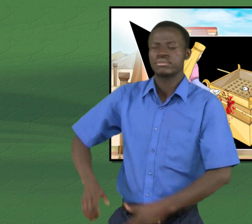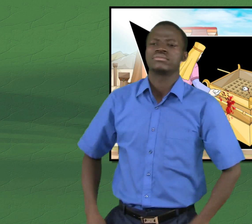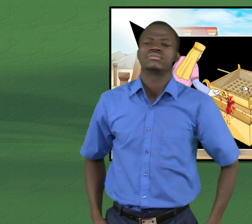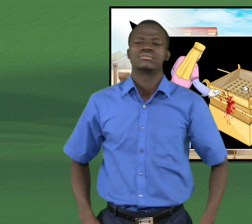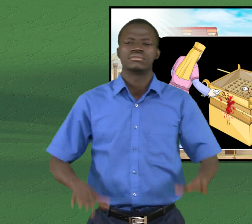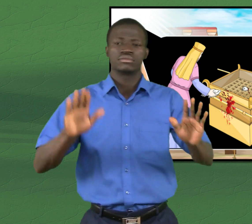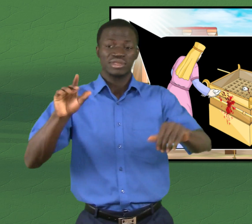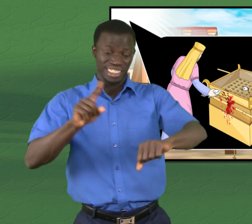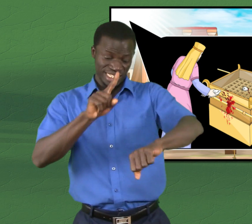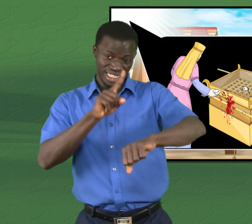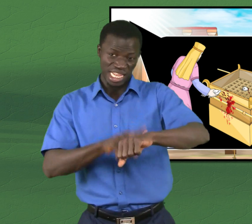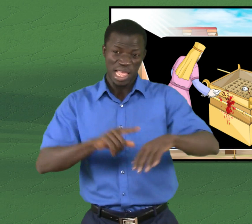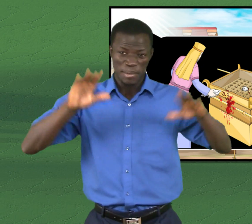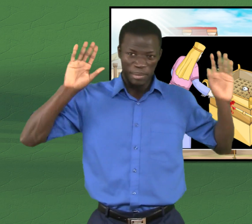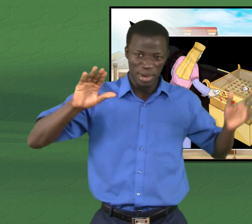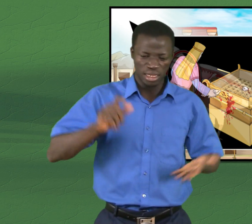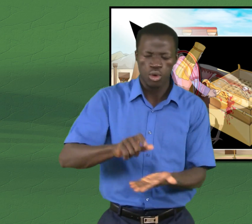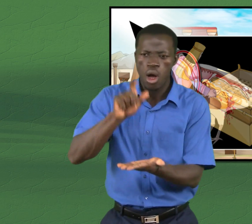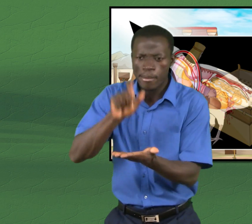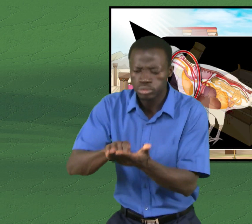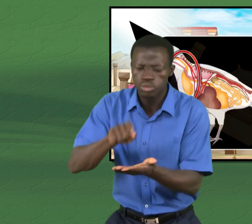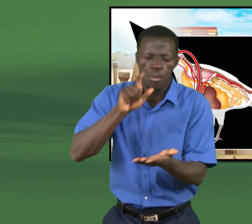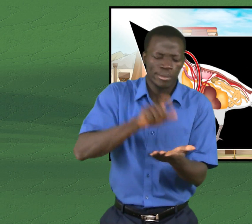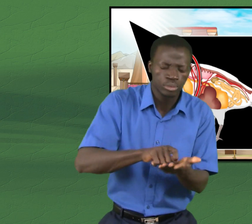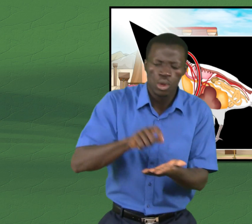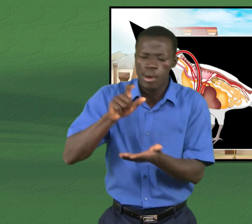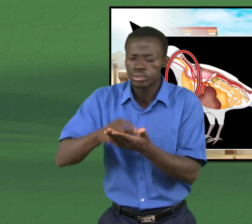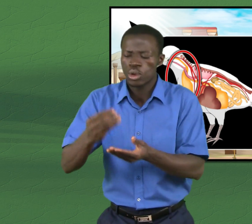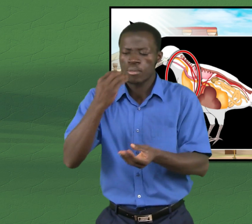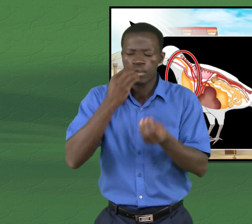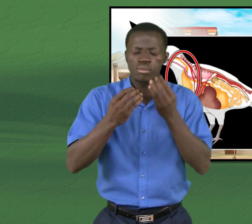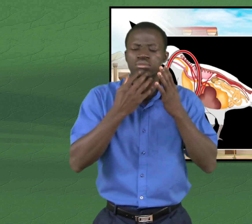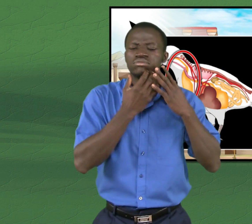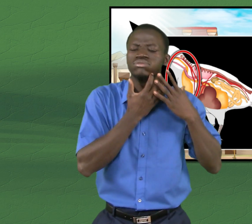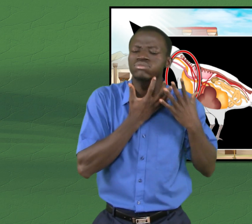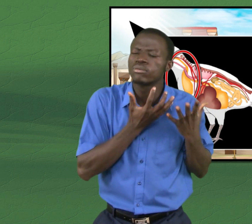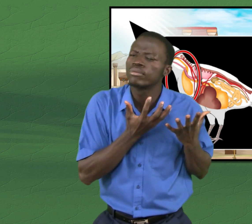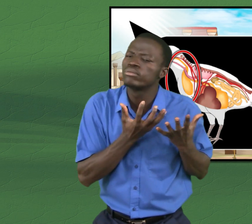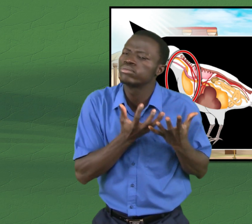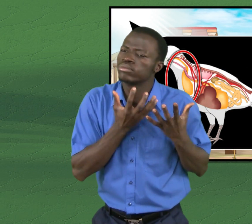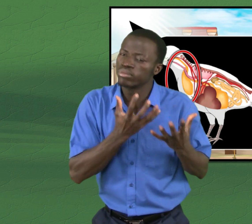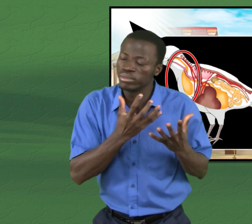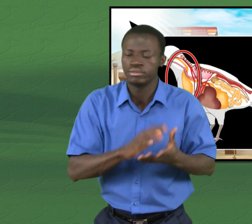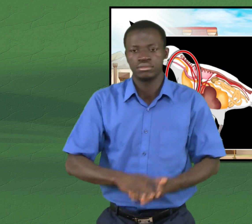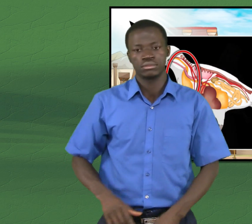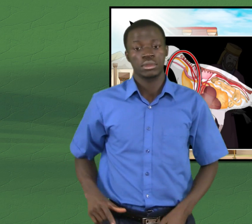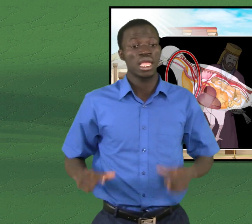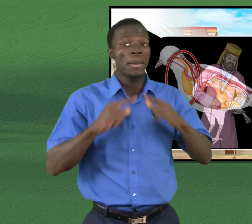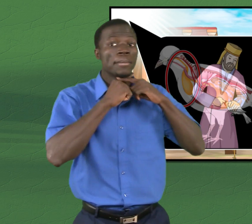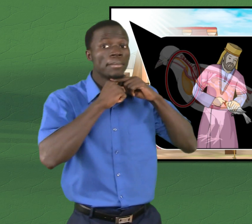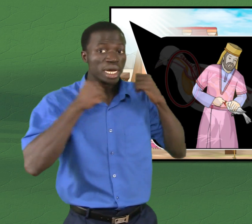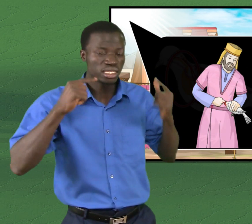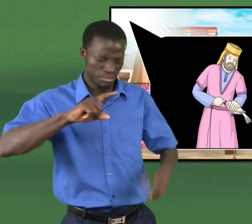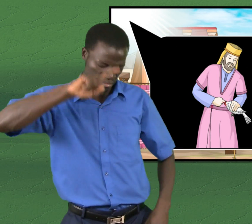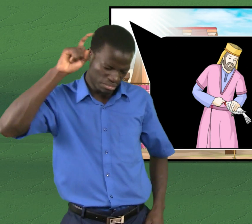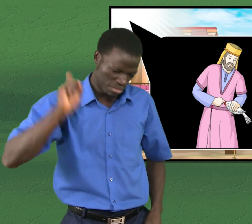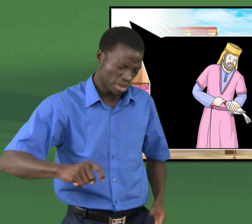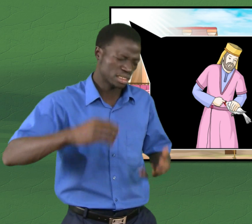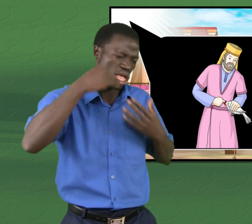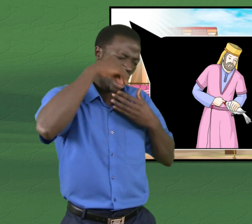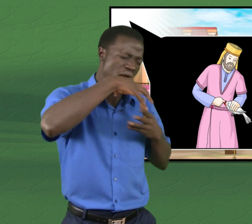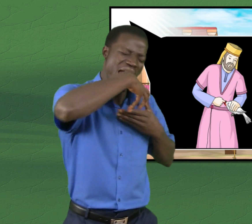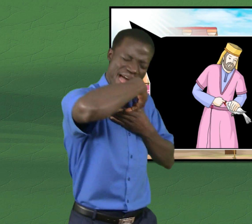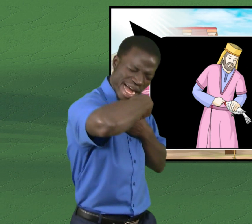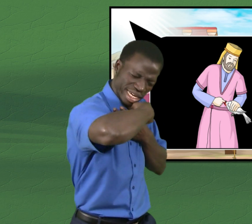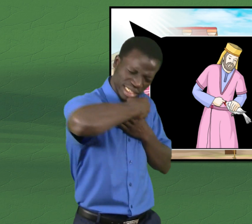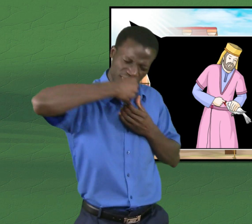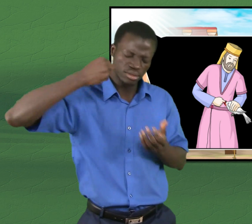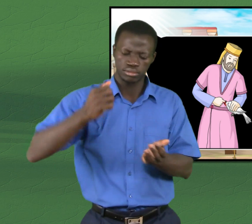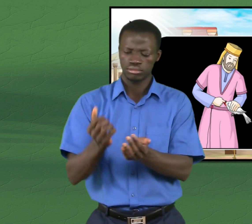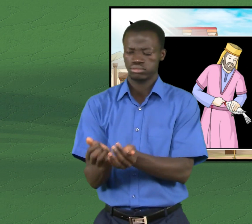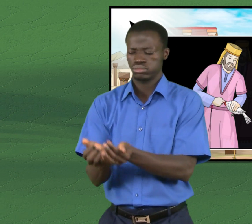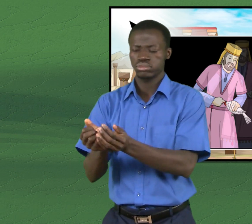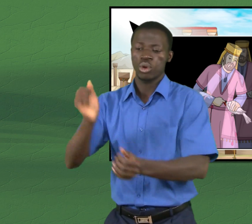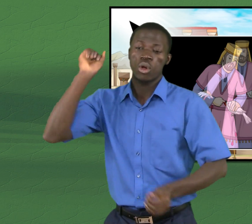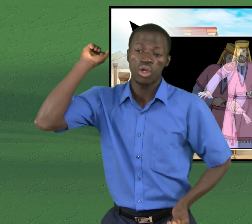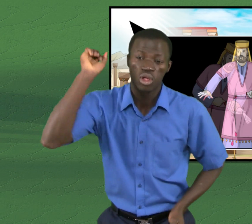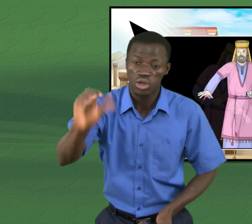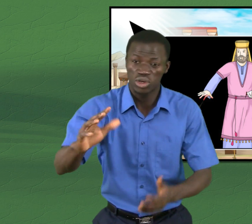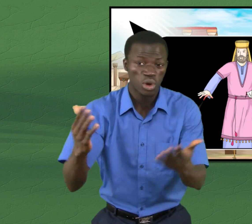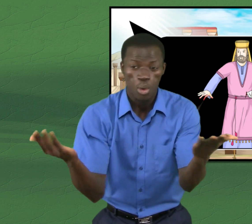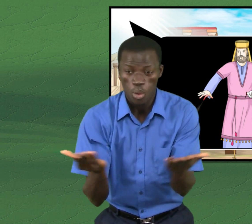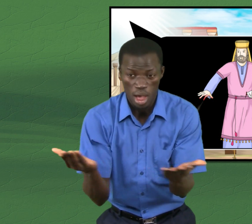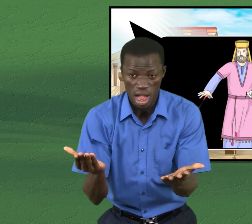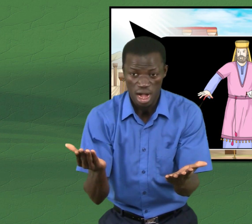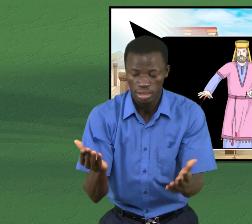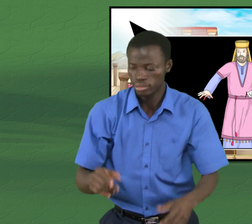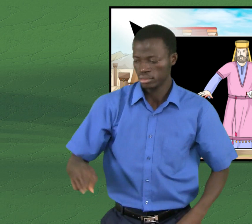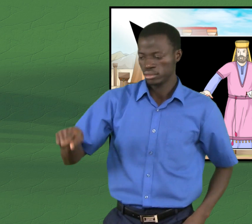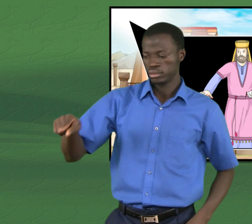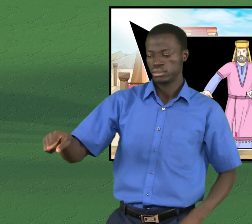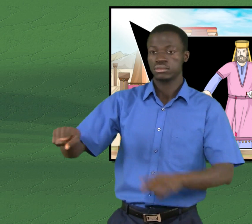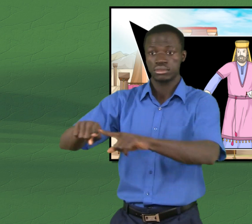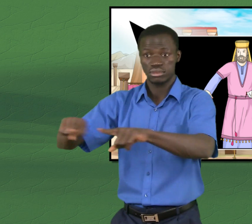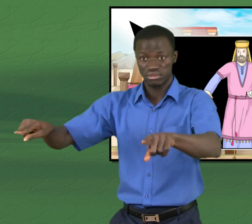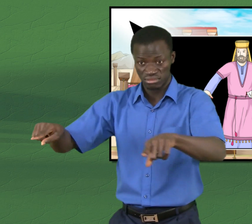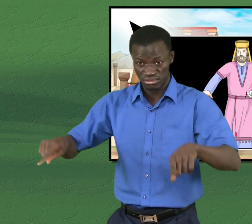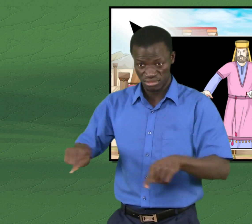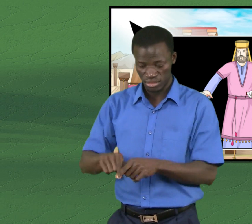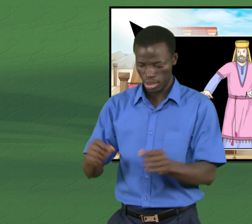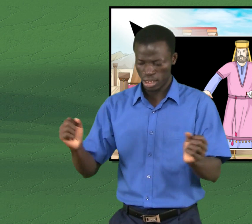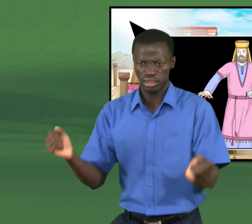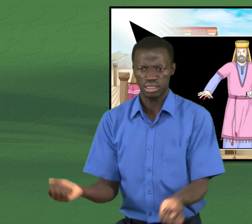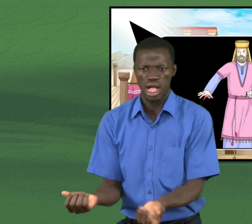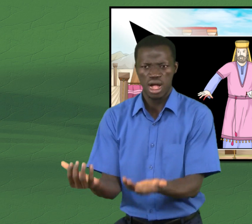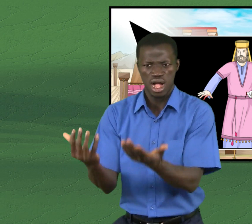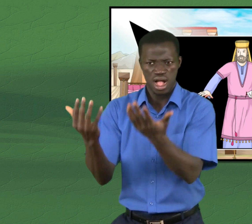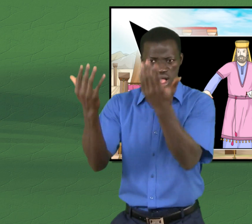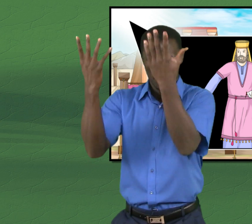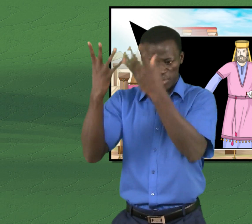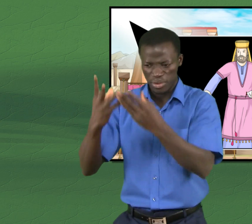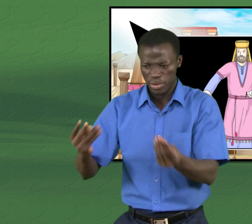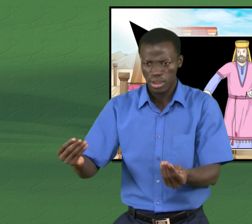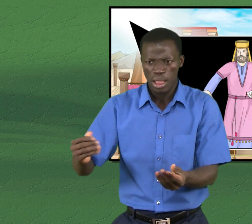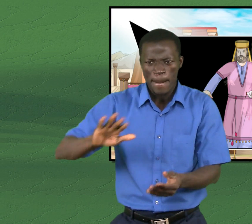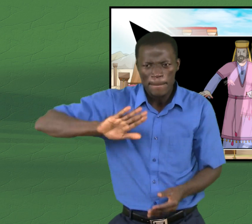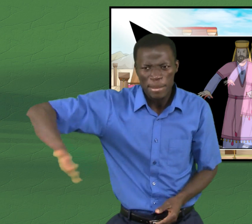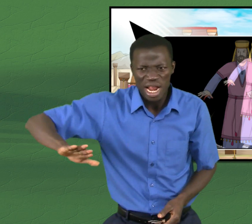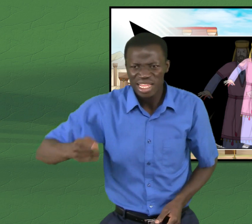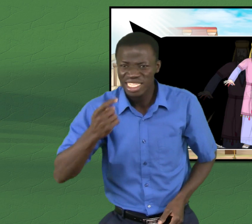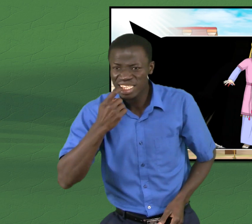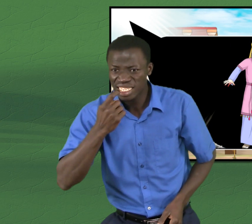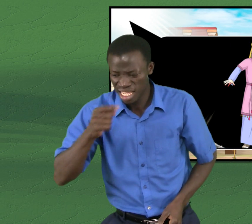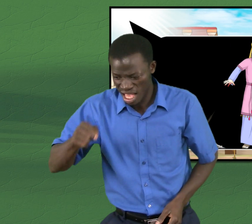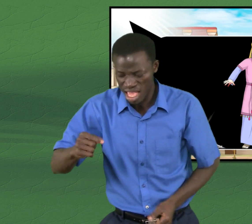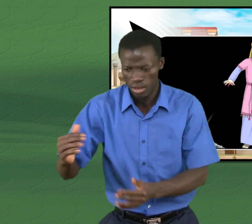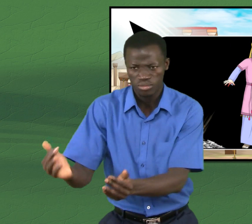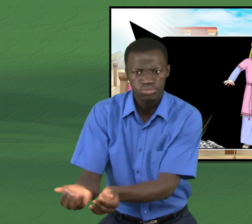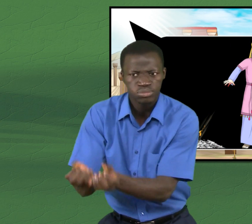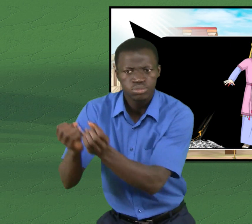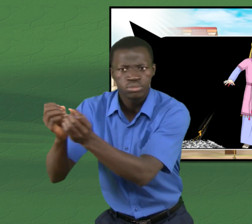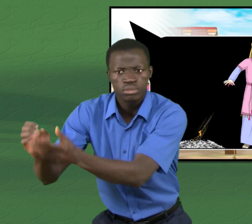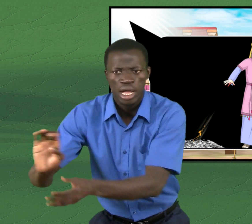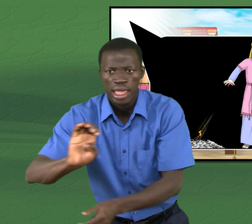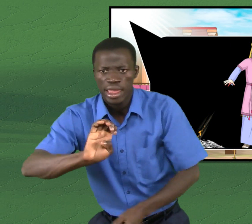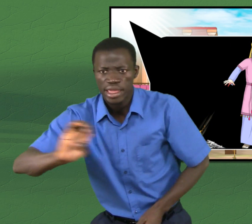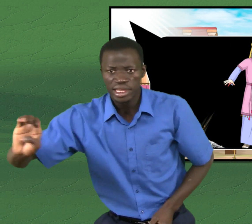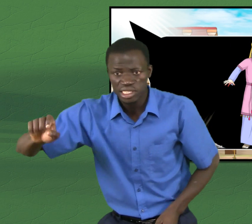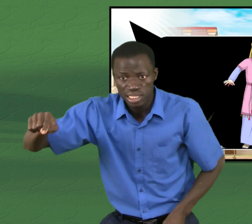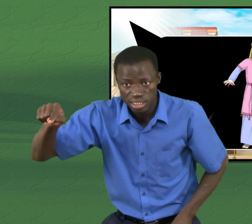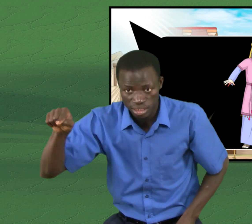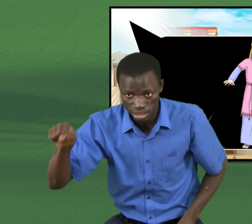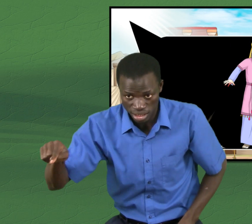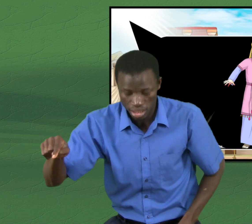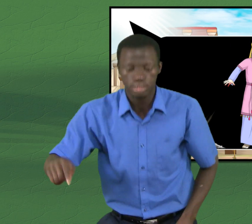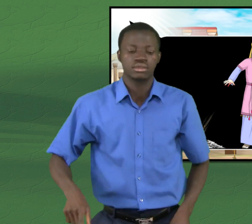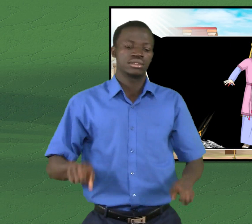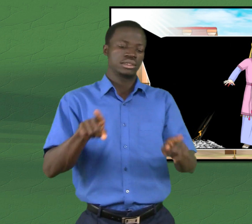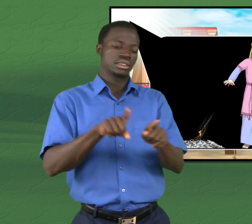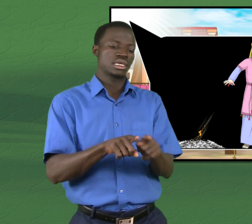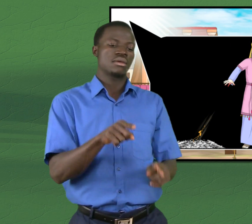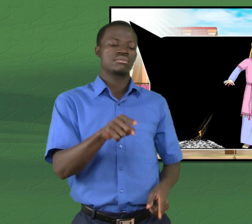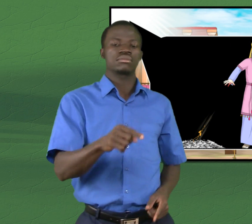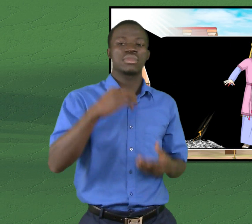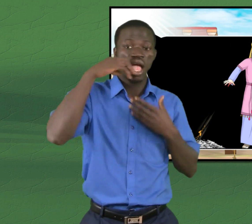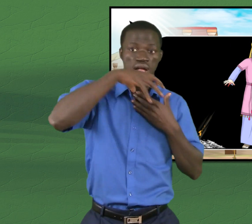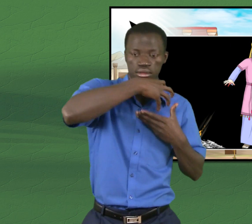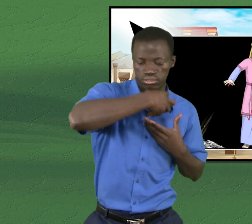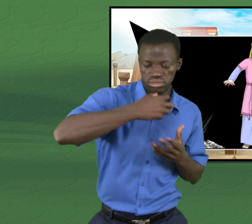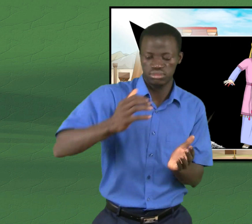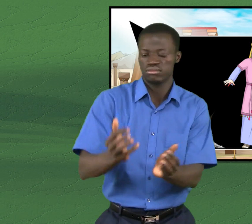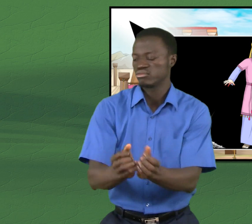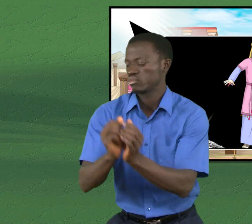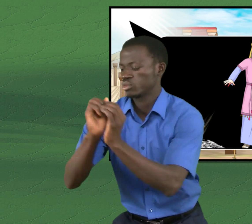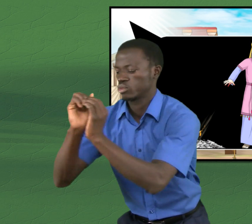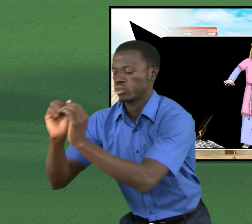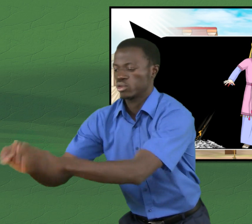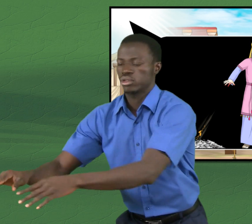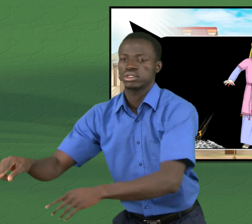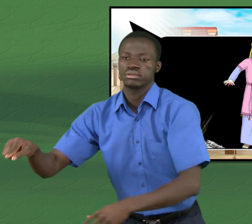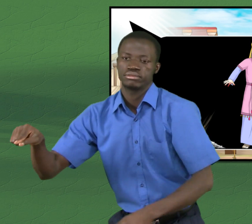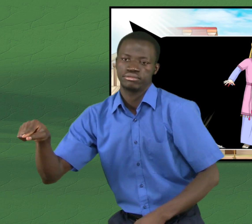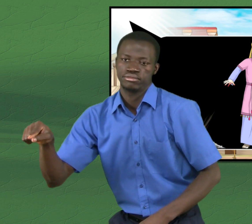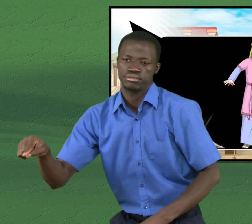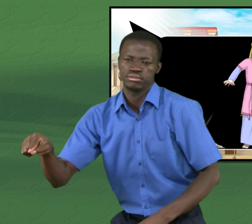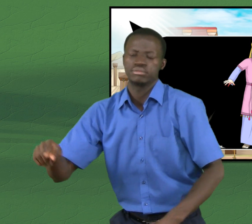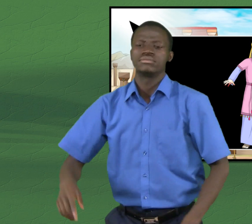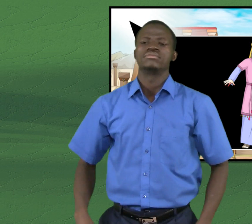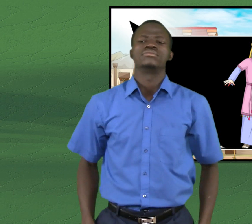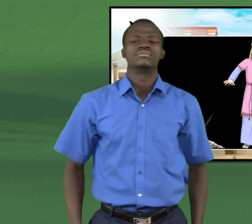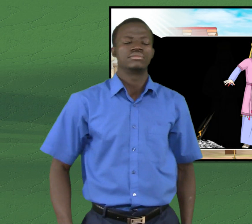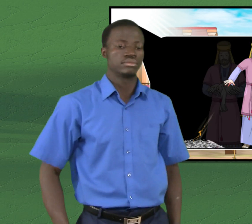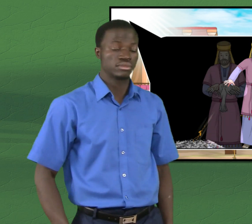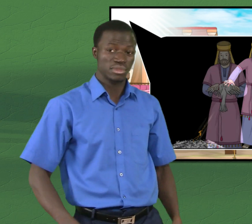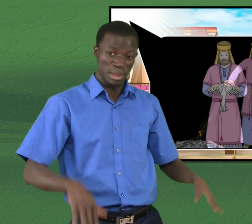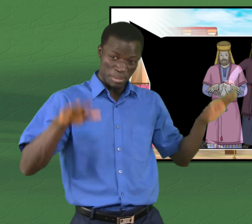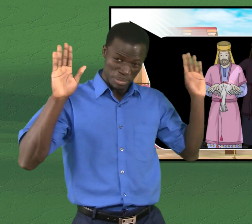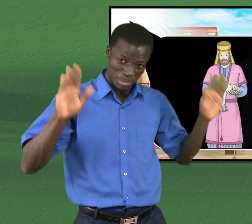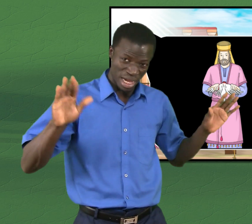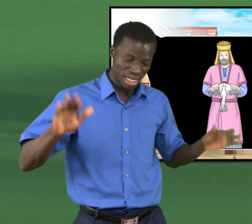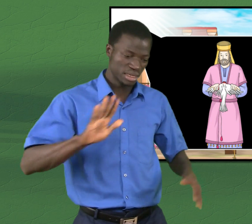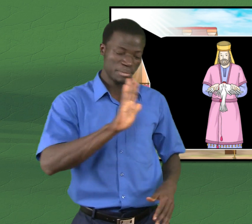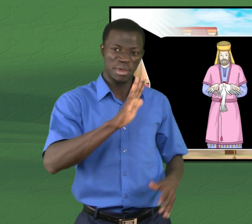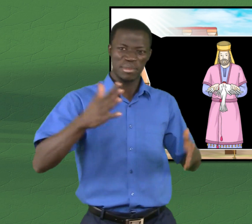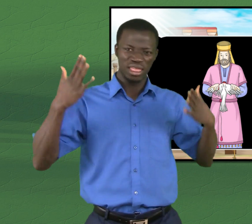And he is to remove the crop with its contents and throw it to the east side of the altar, in the place for ashes.